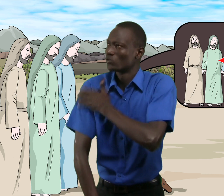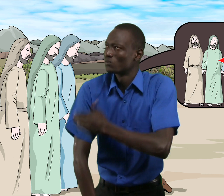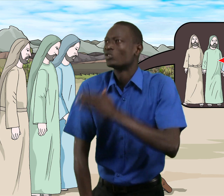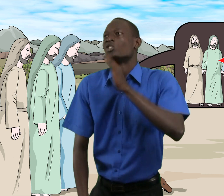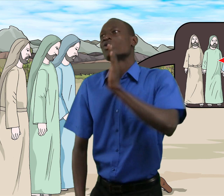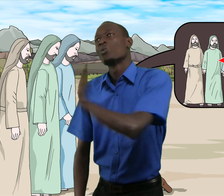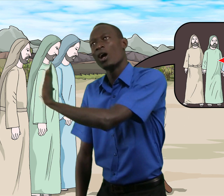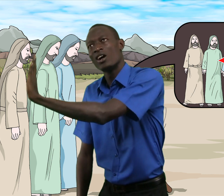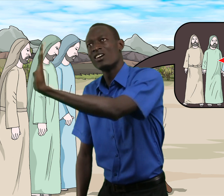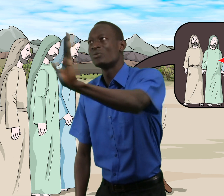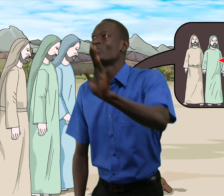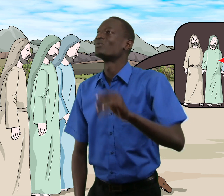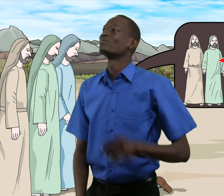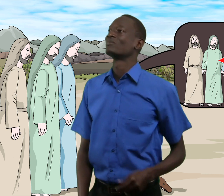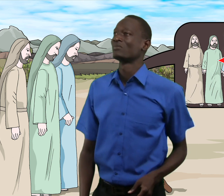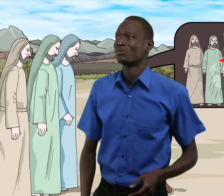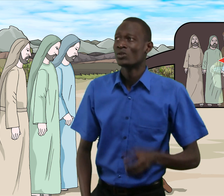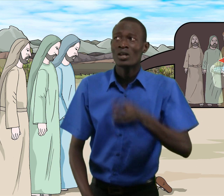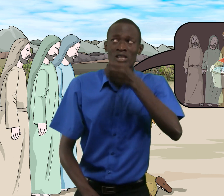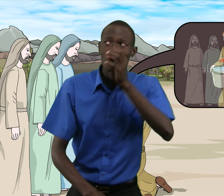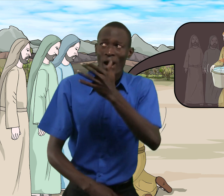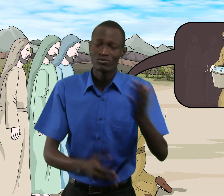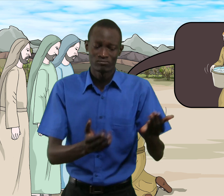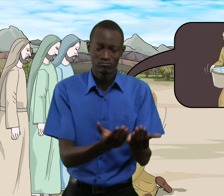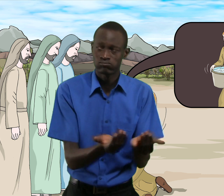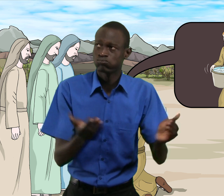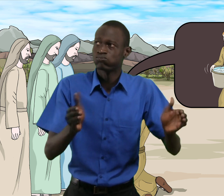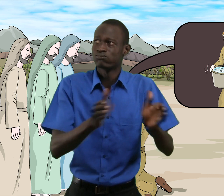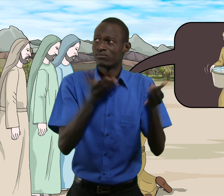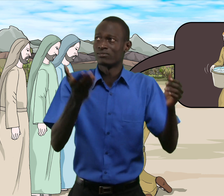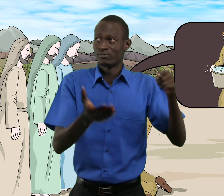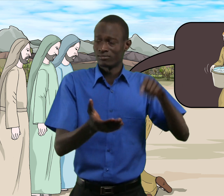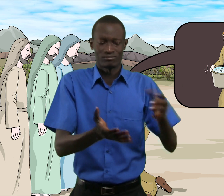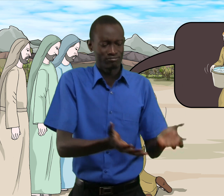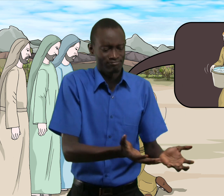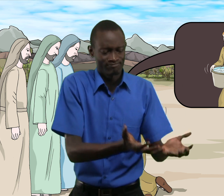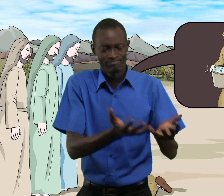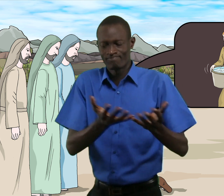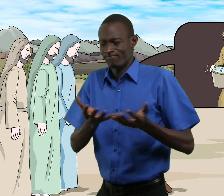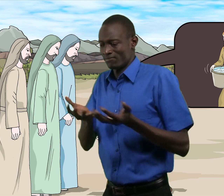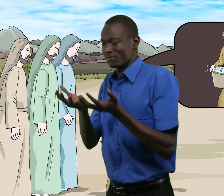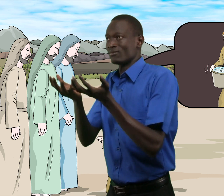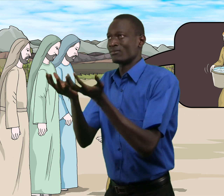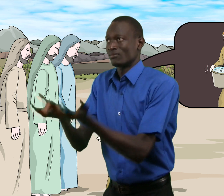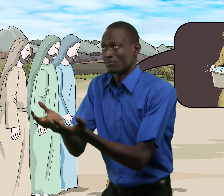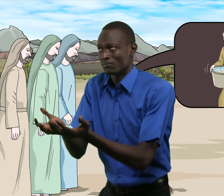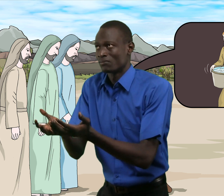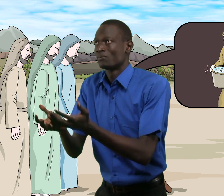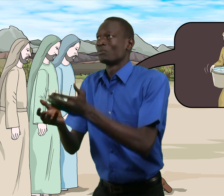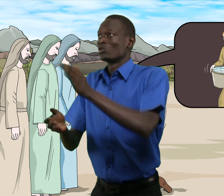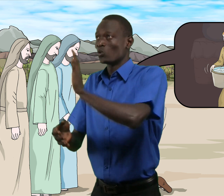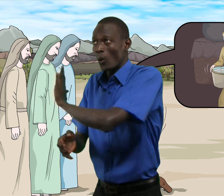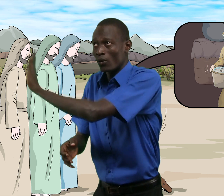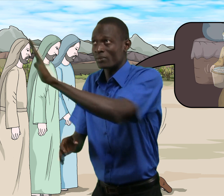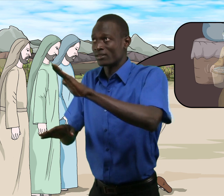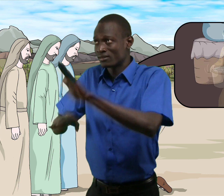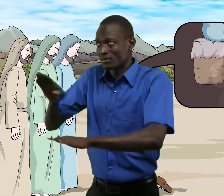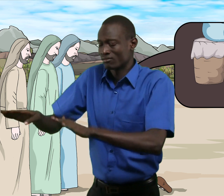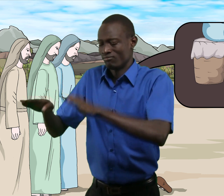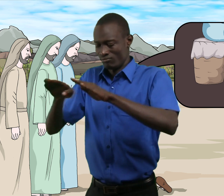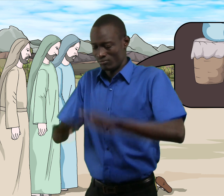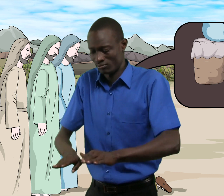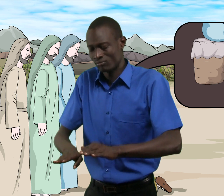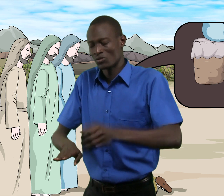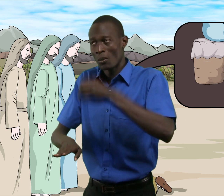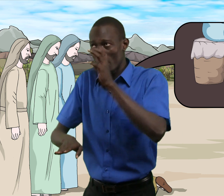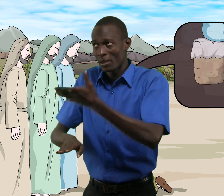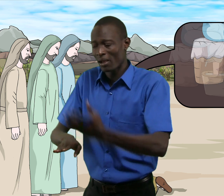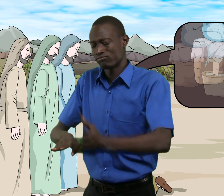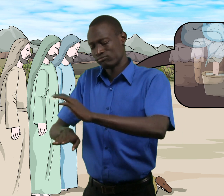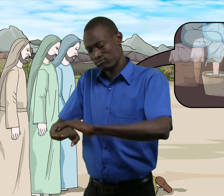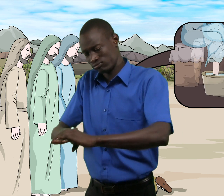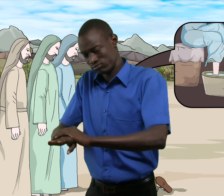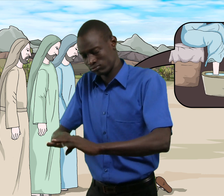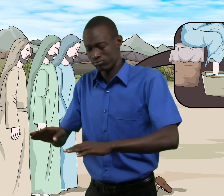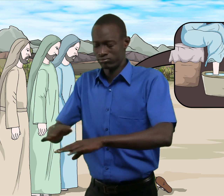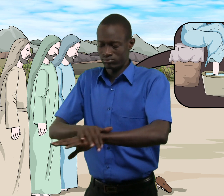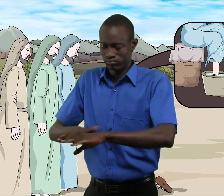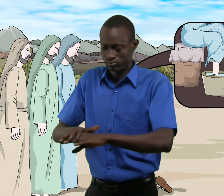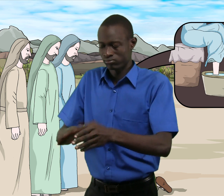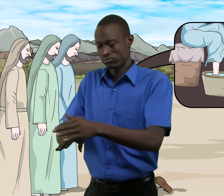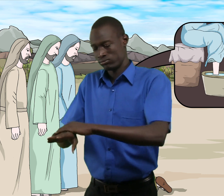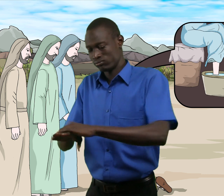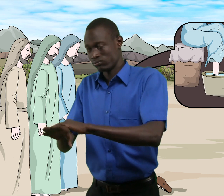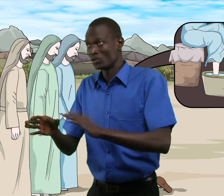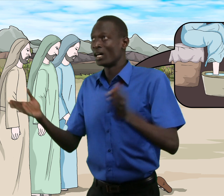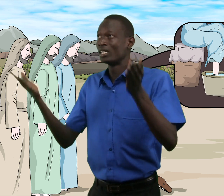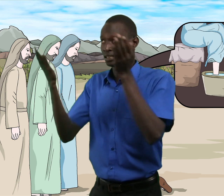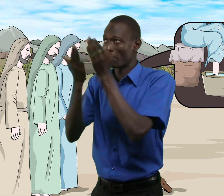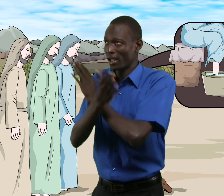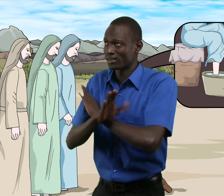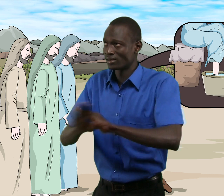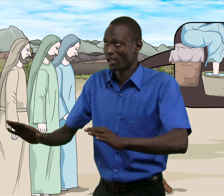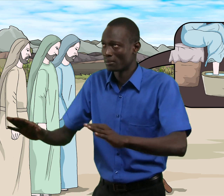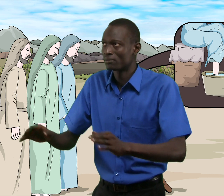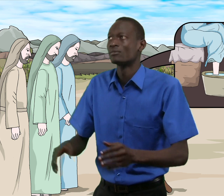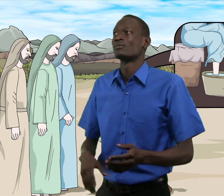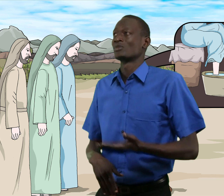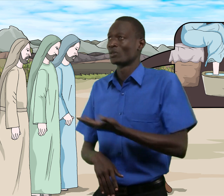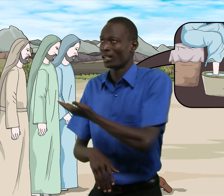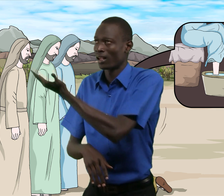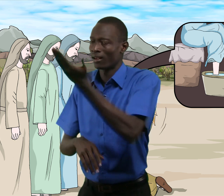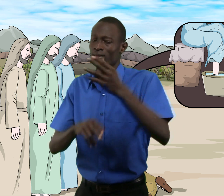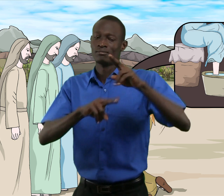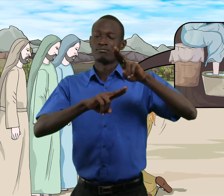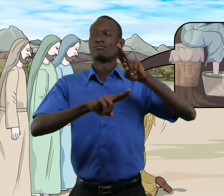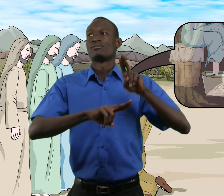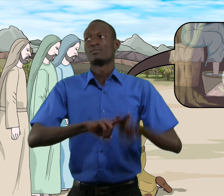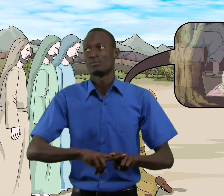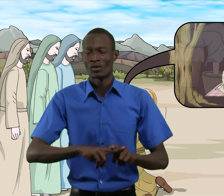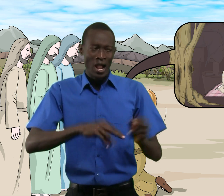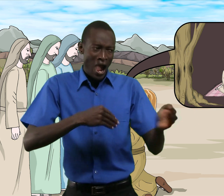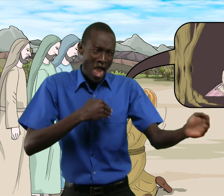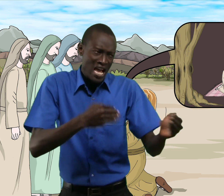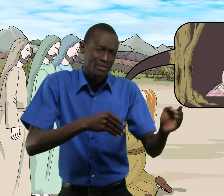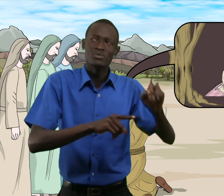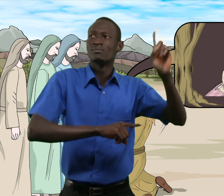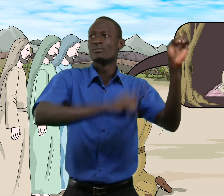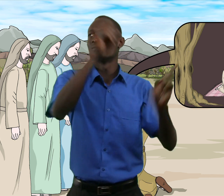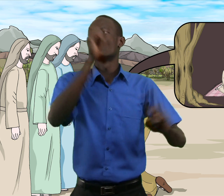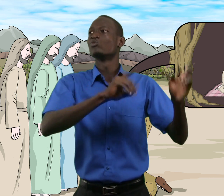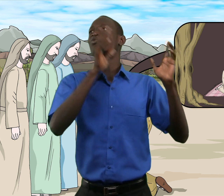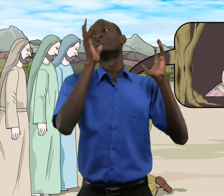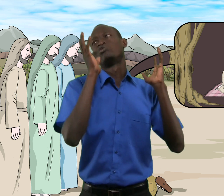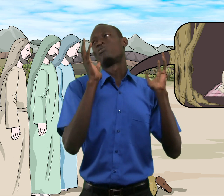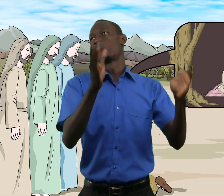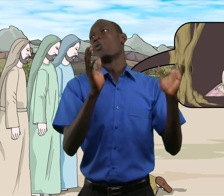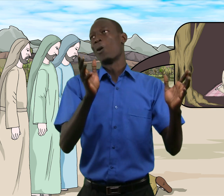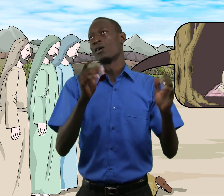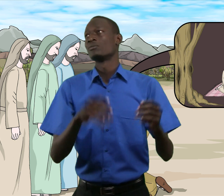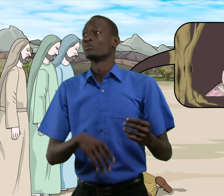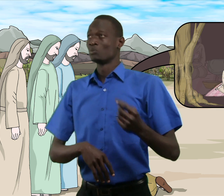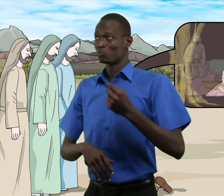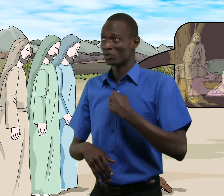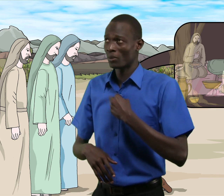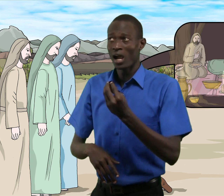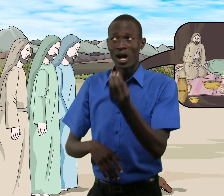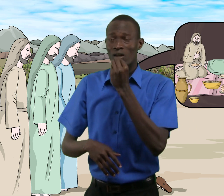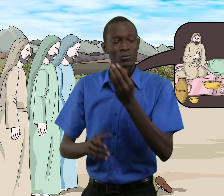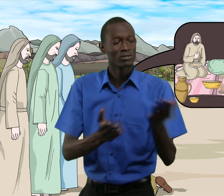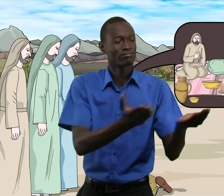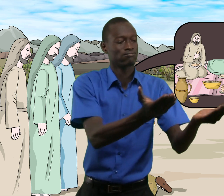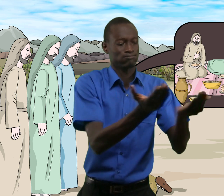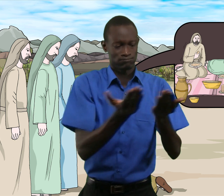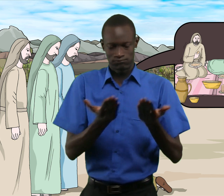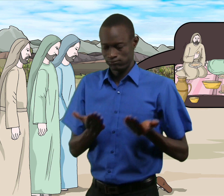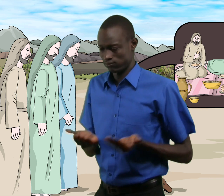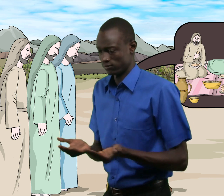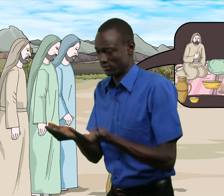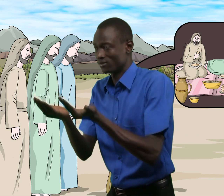Let a little water be brought, that you may wash your feet and rest yourselves under the tree.